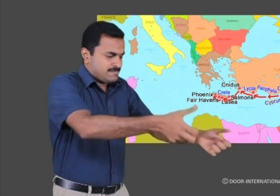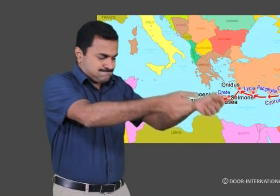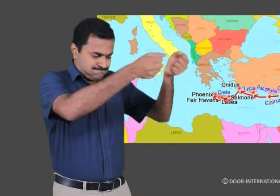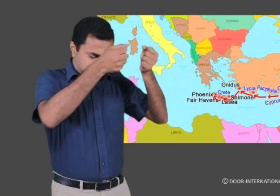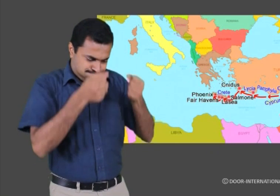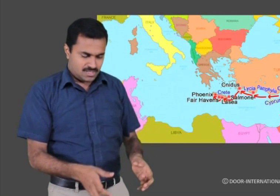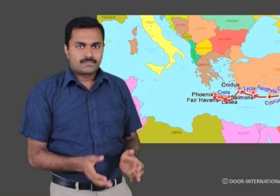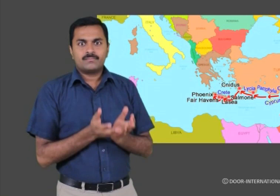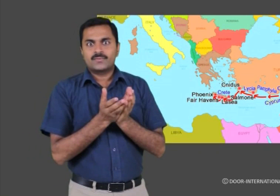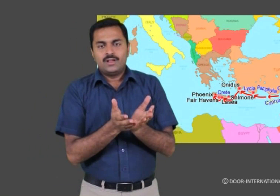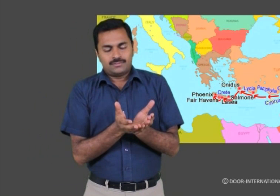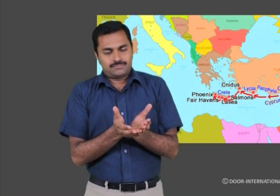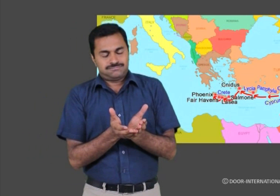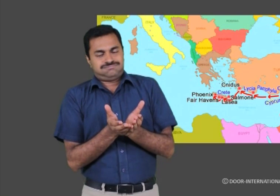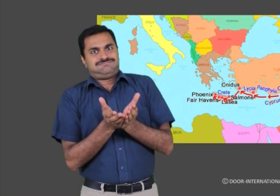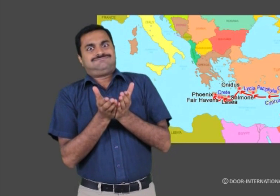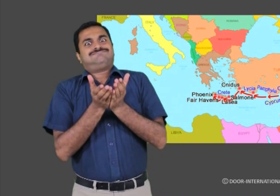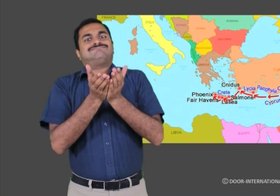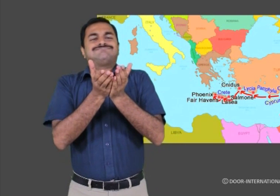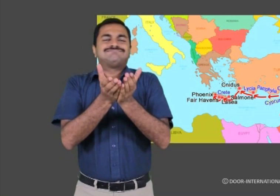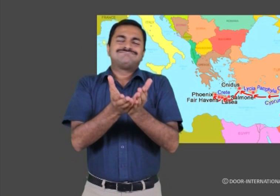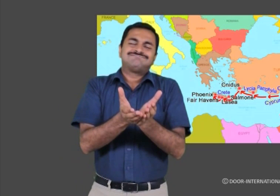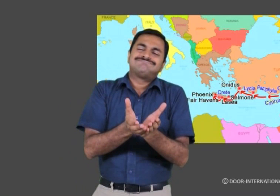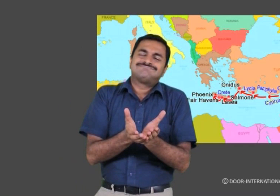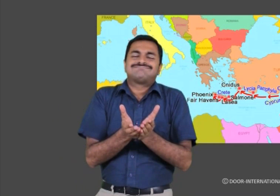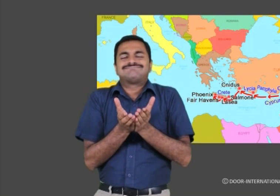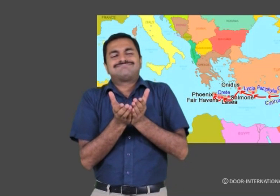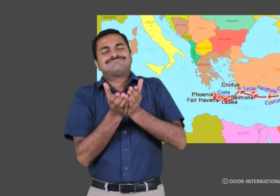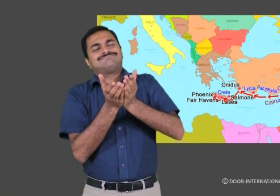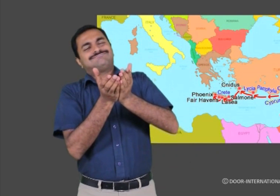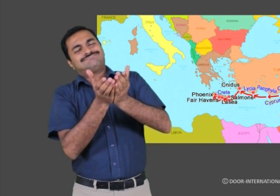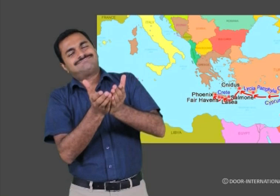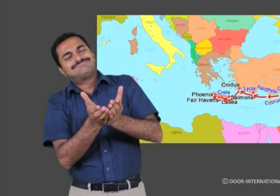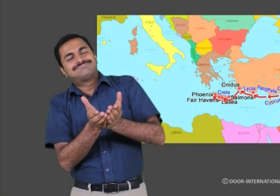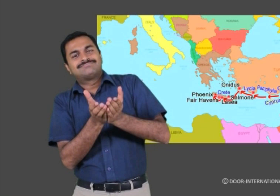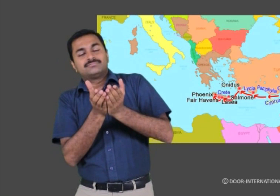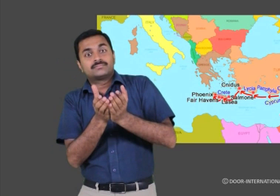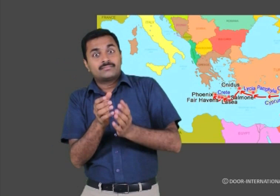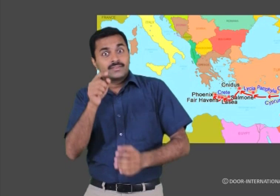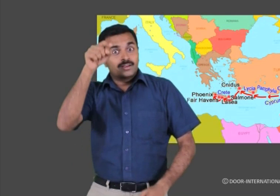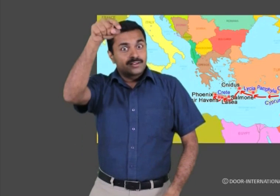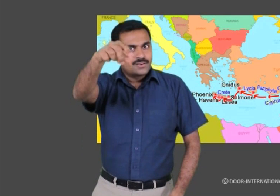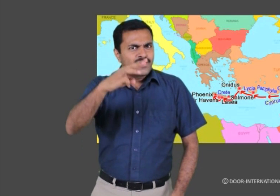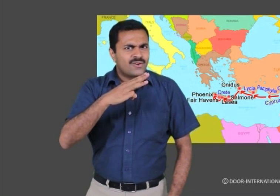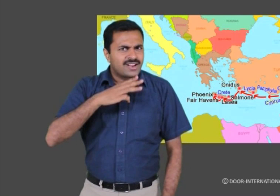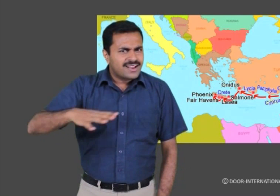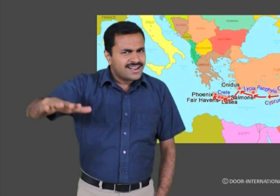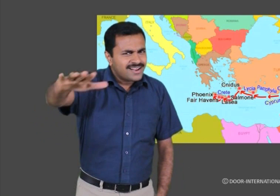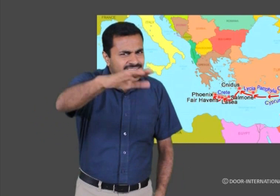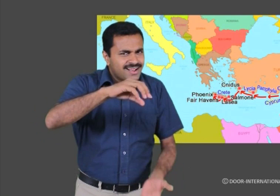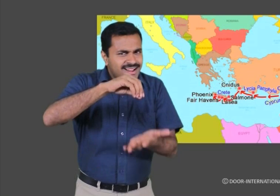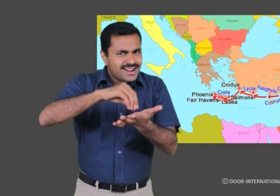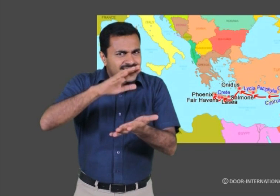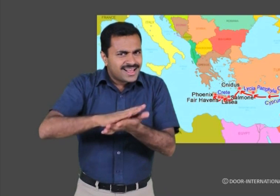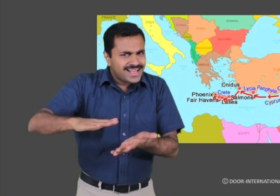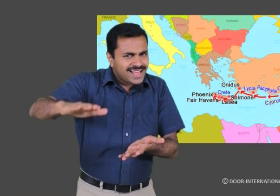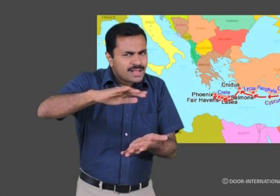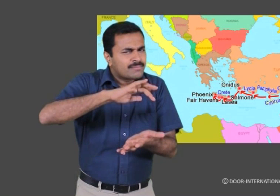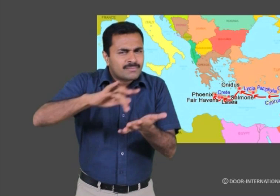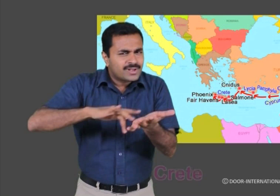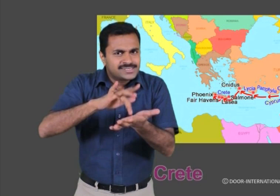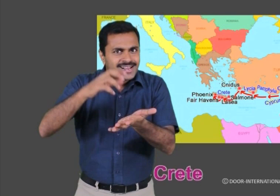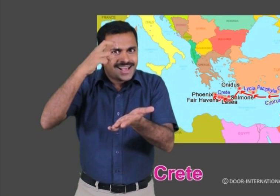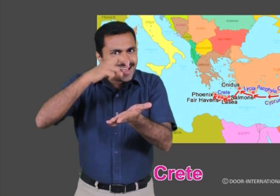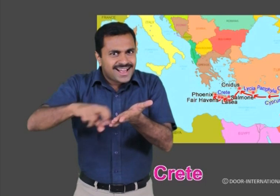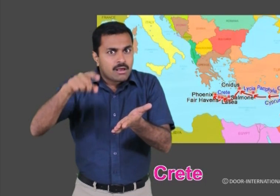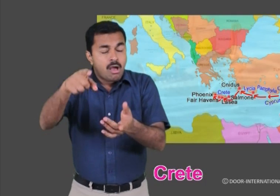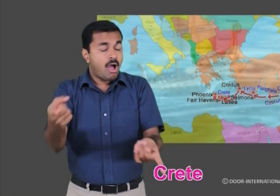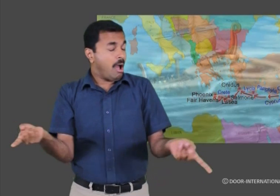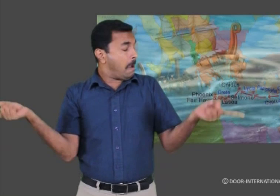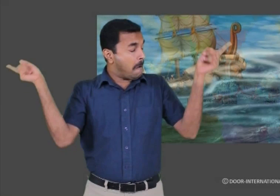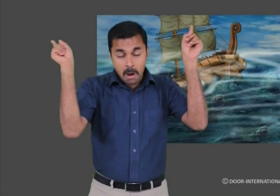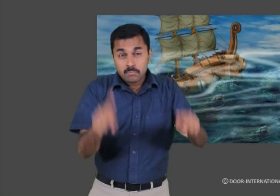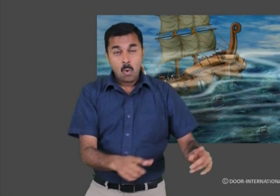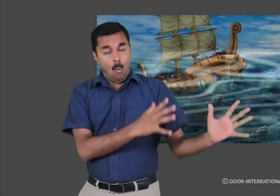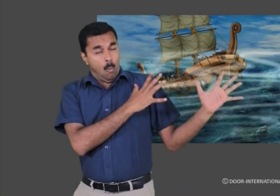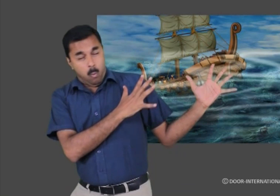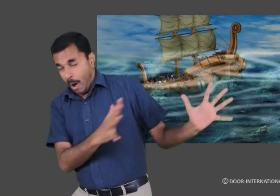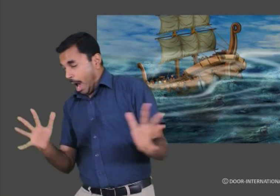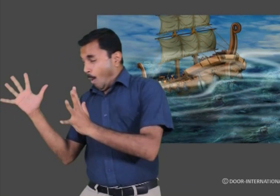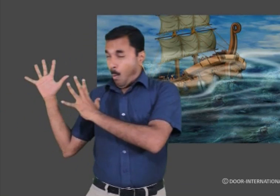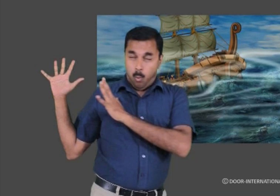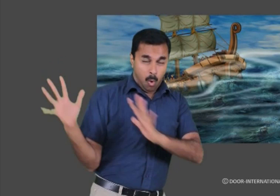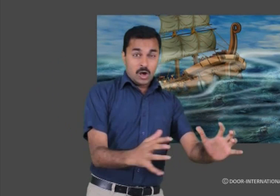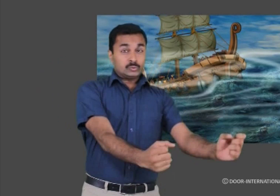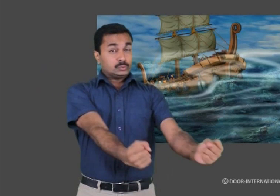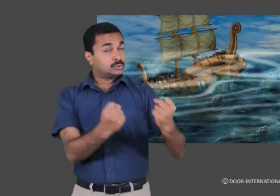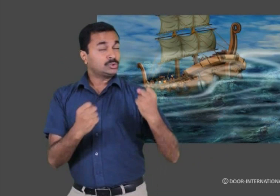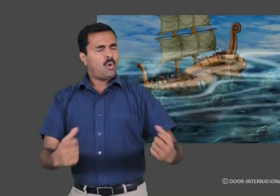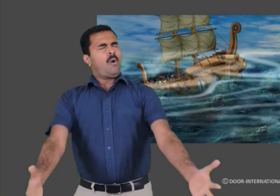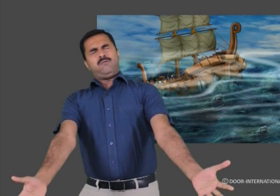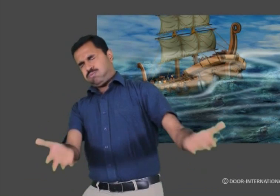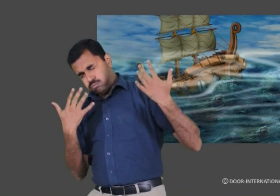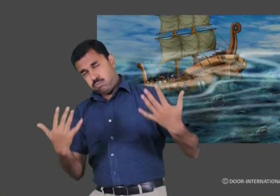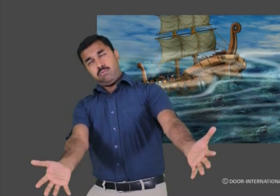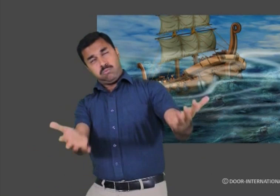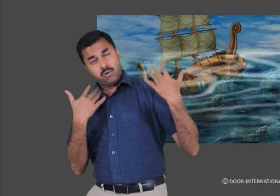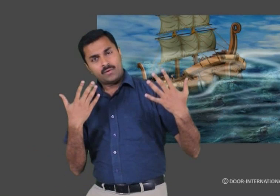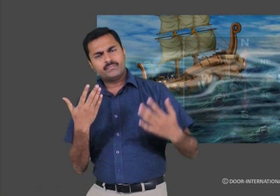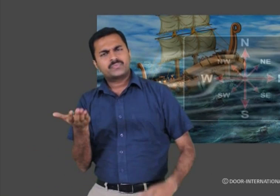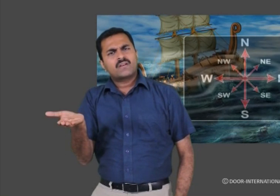So they weighed anchor and sailed along, hugging the coast of Crete.